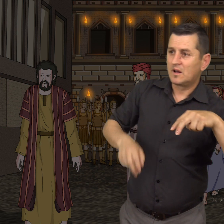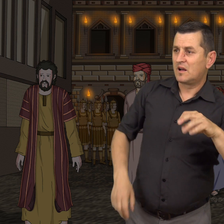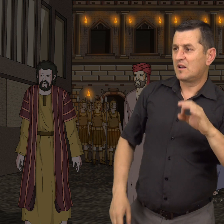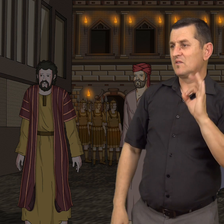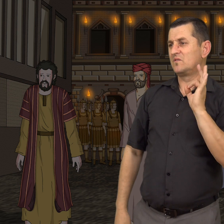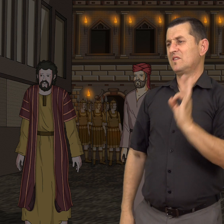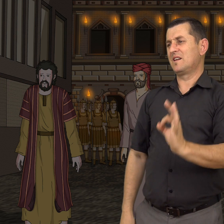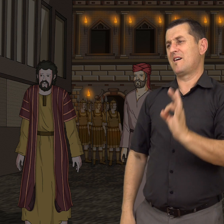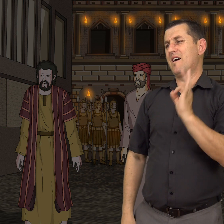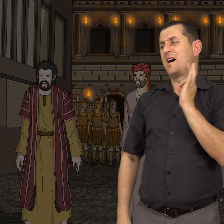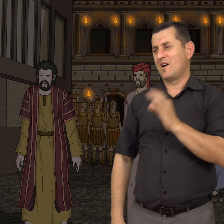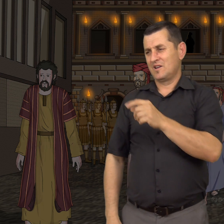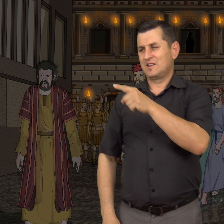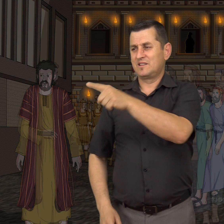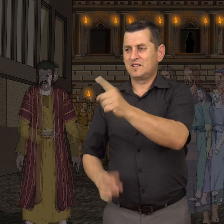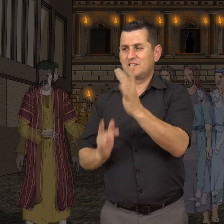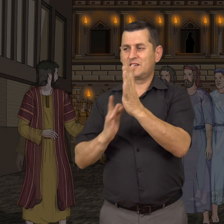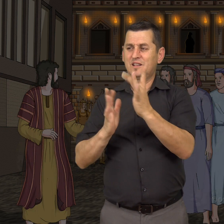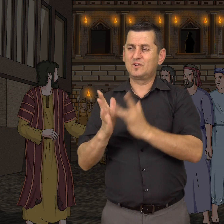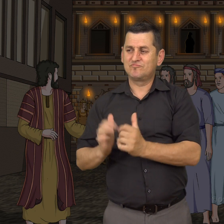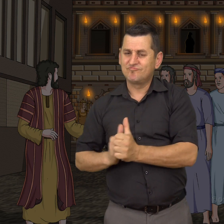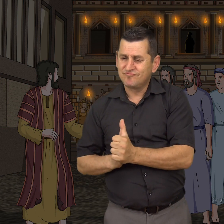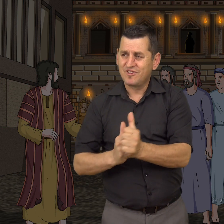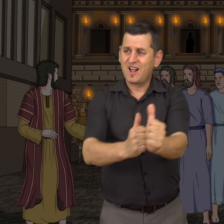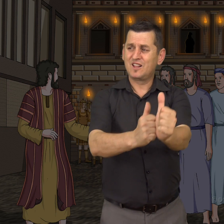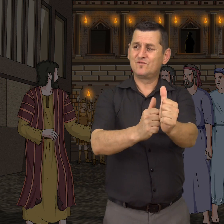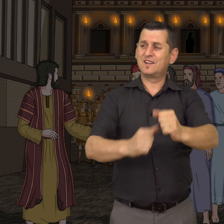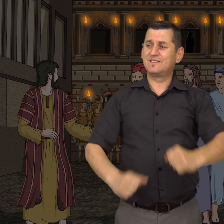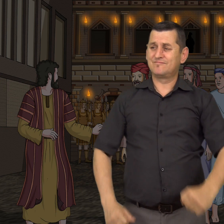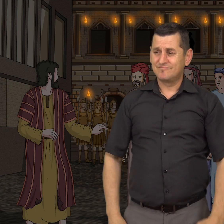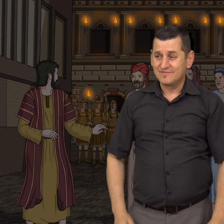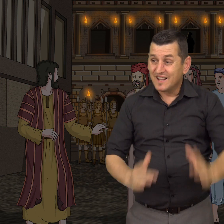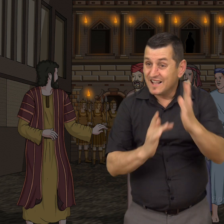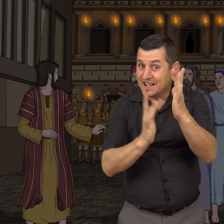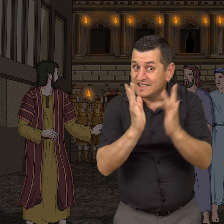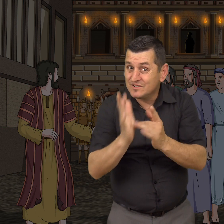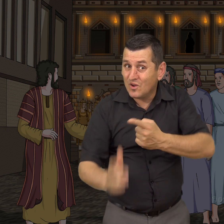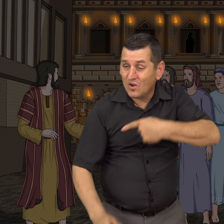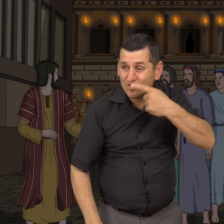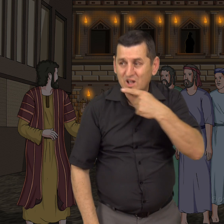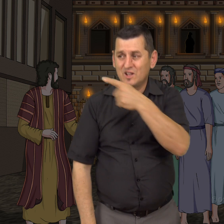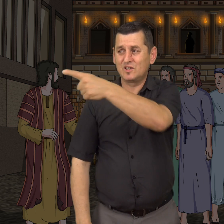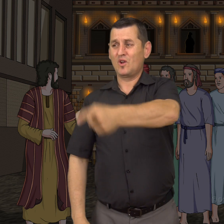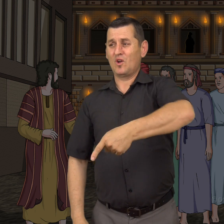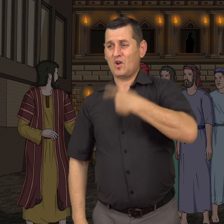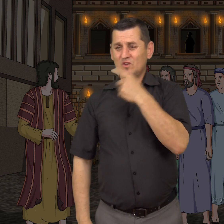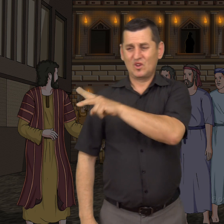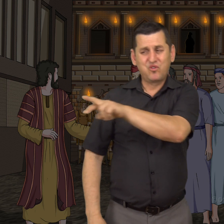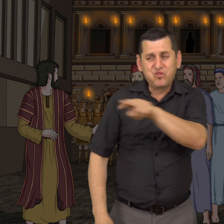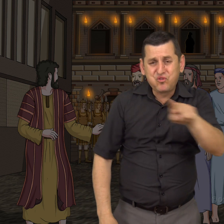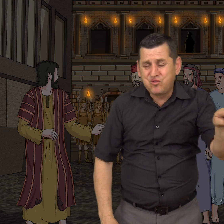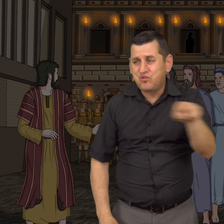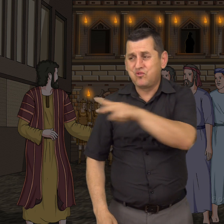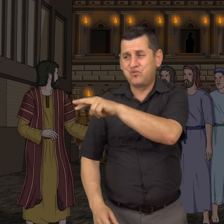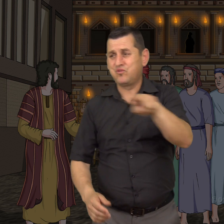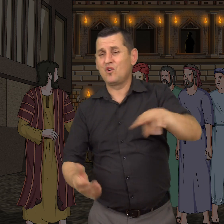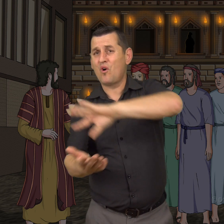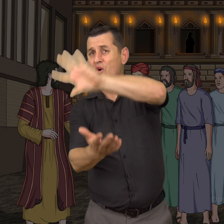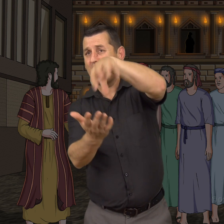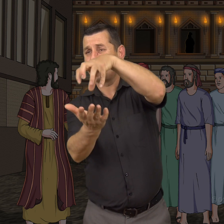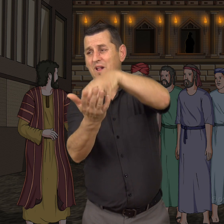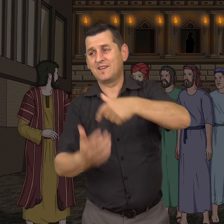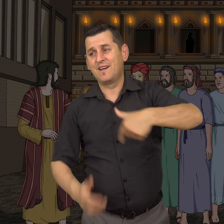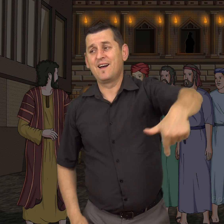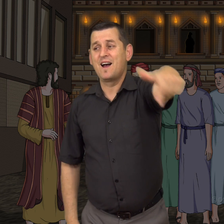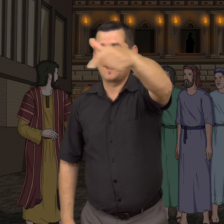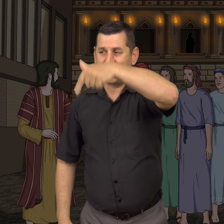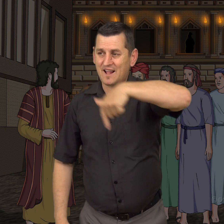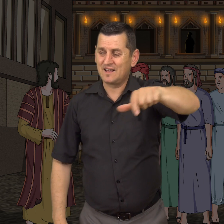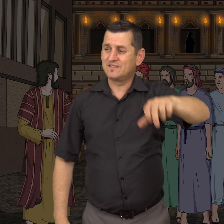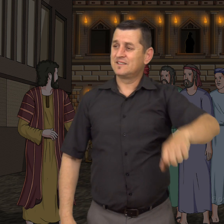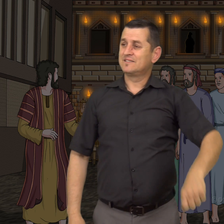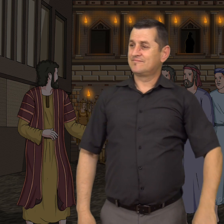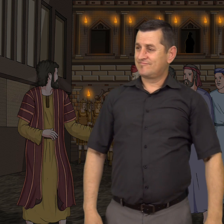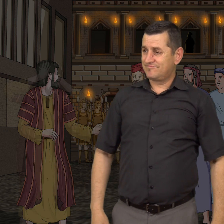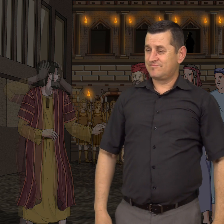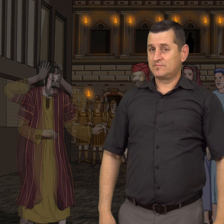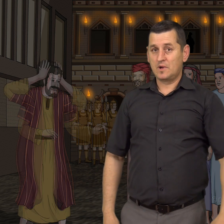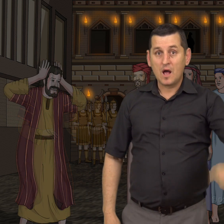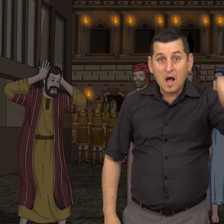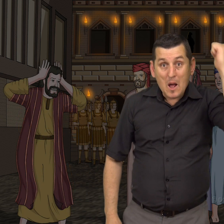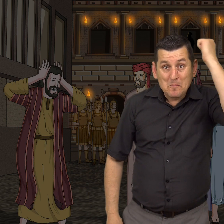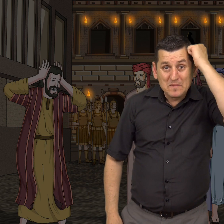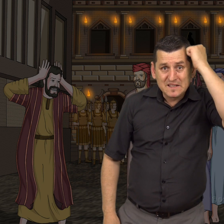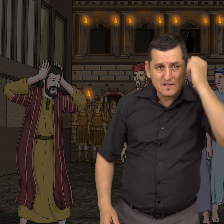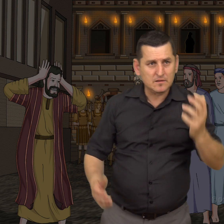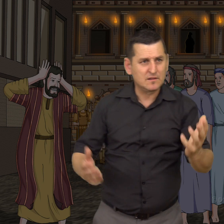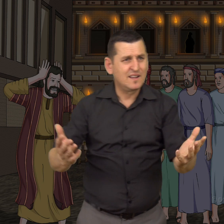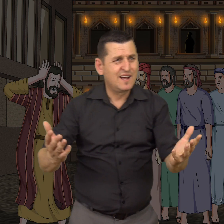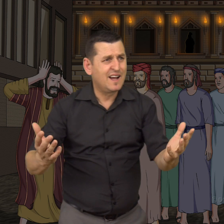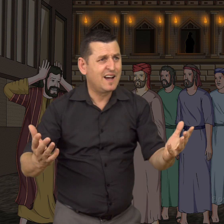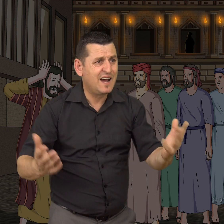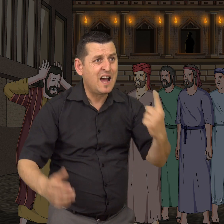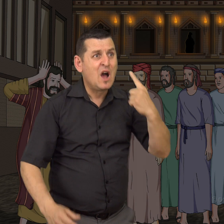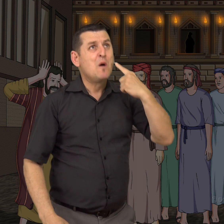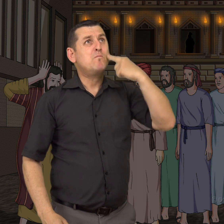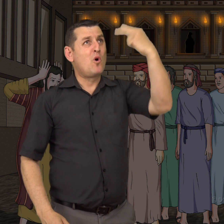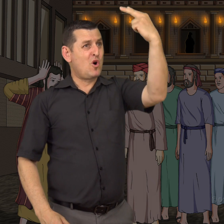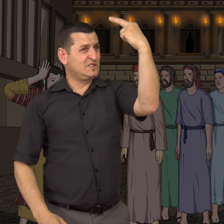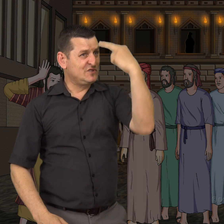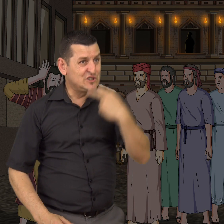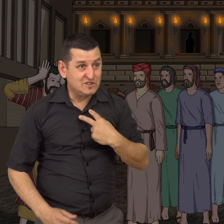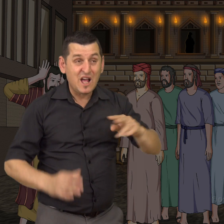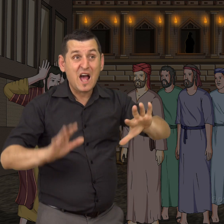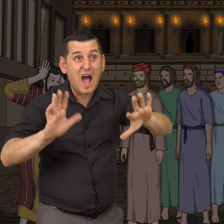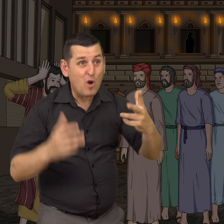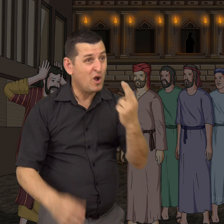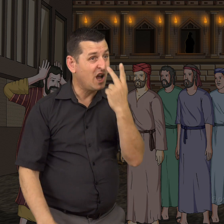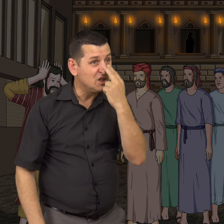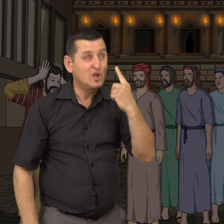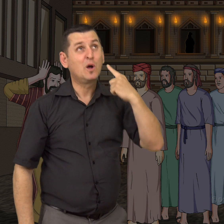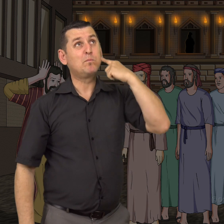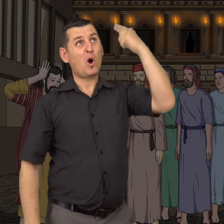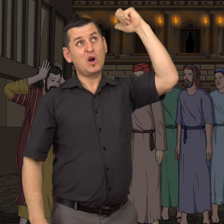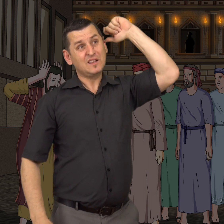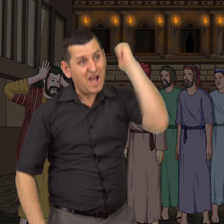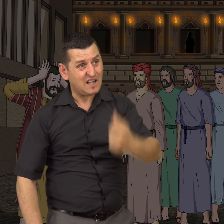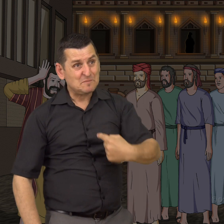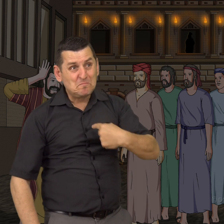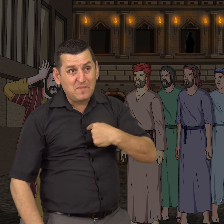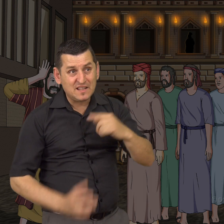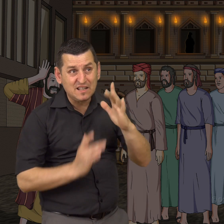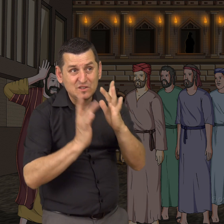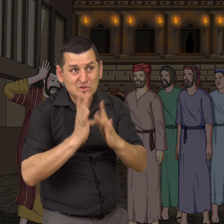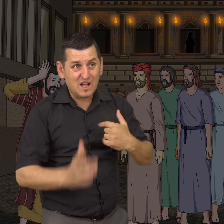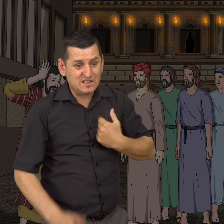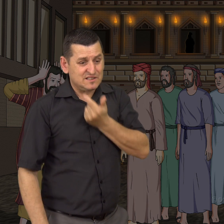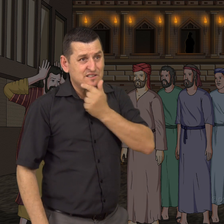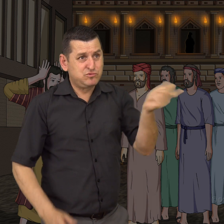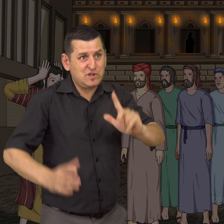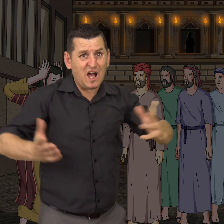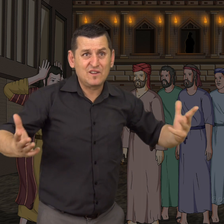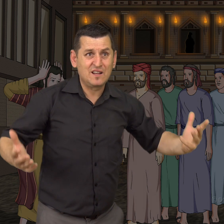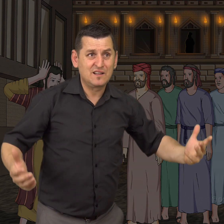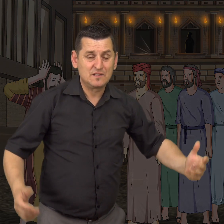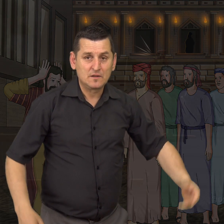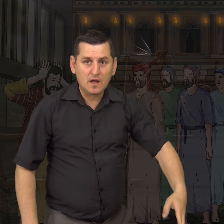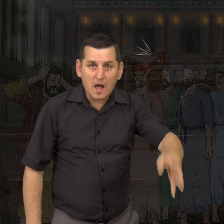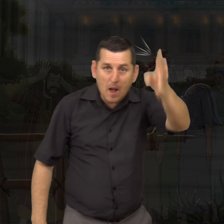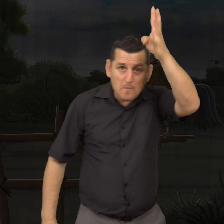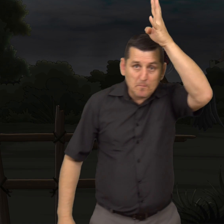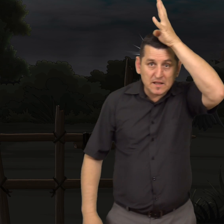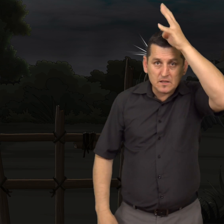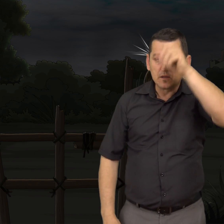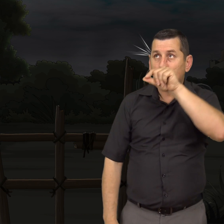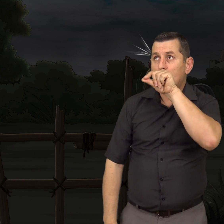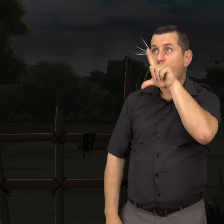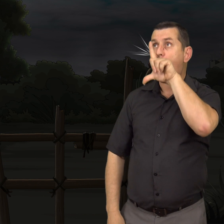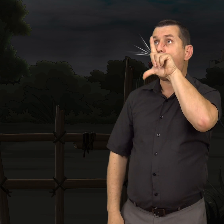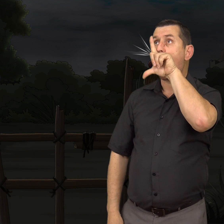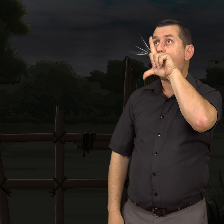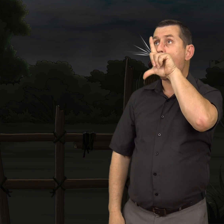“Surely you are one of them,” they said, “for your accent gives you away.” At that he began to curse and swear to them, “I do not know the man!”